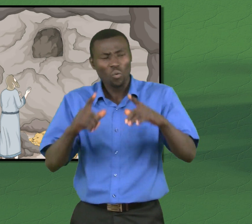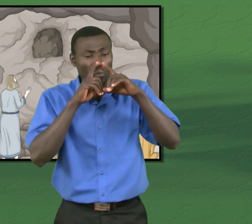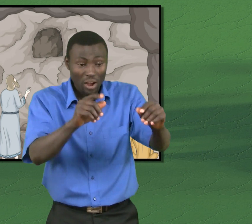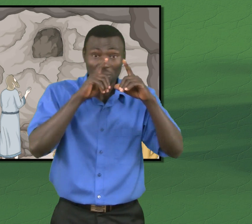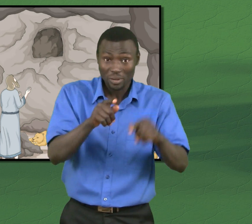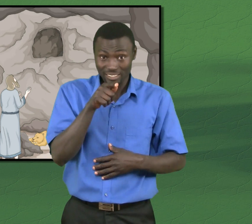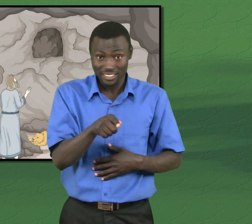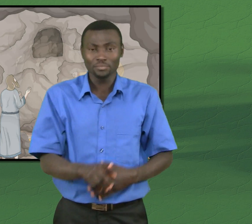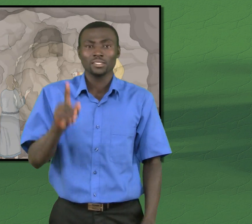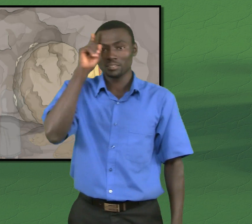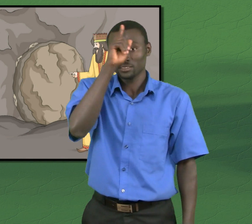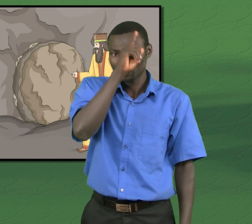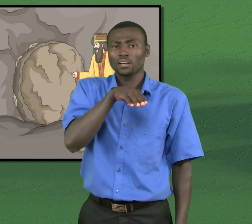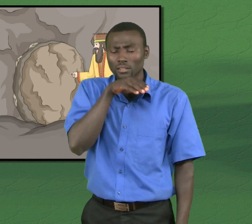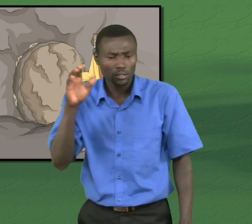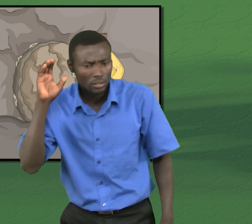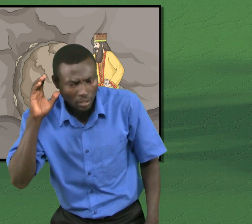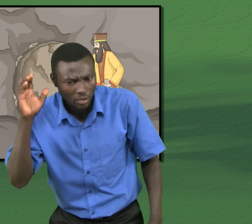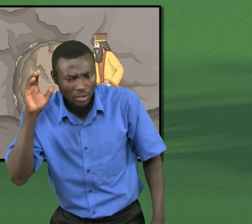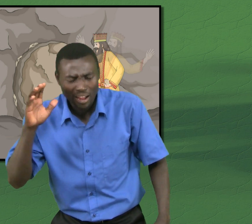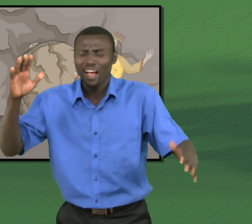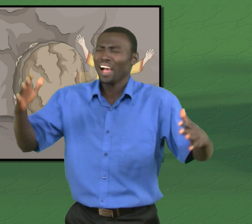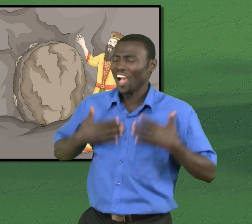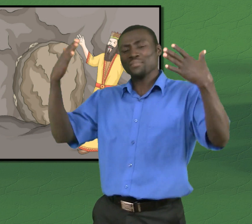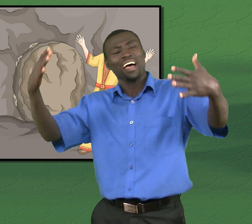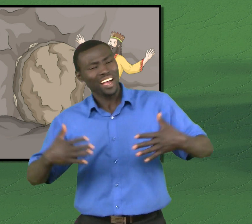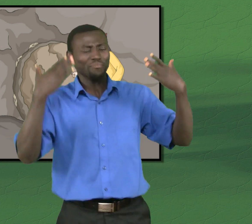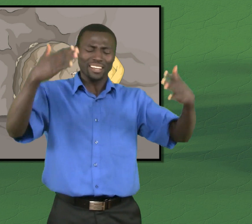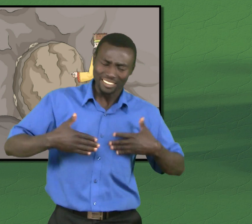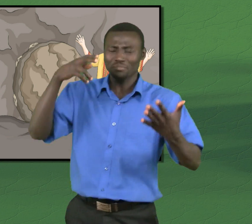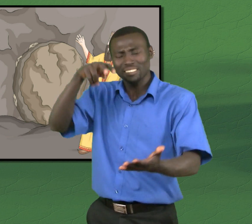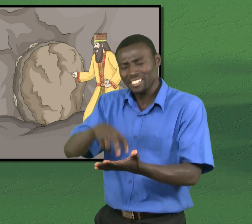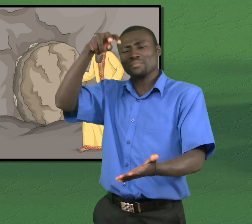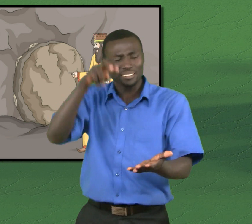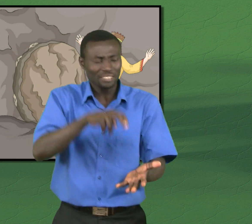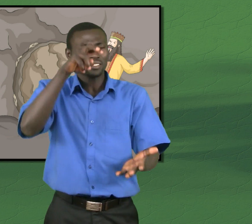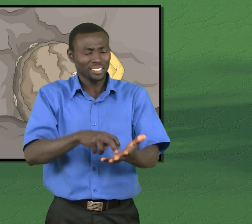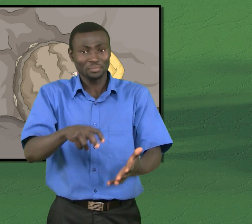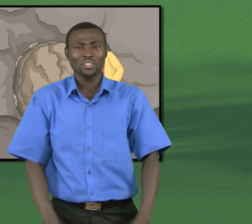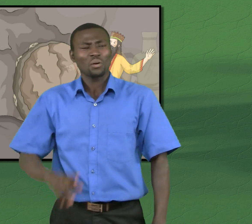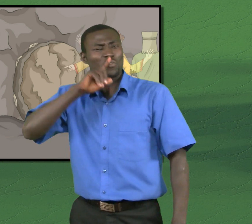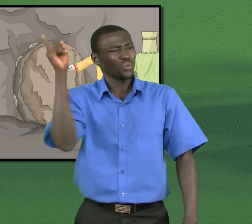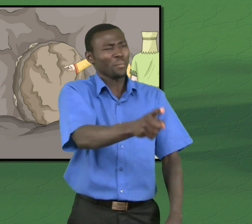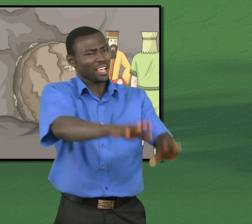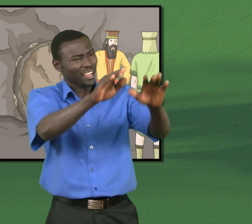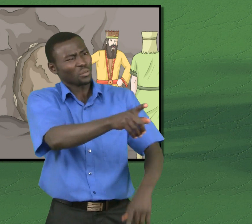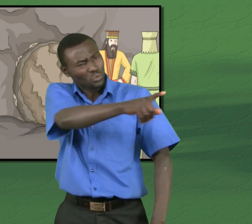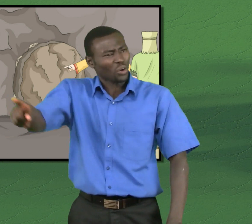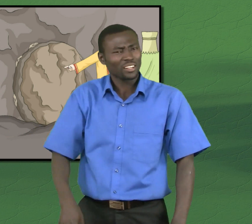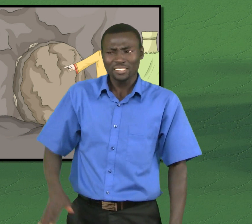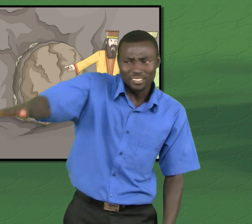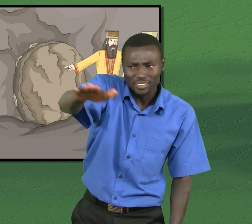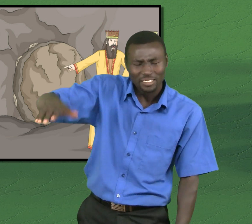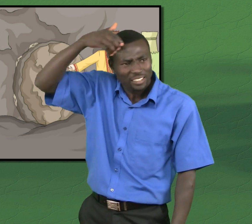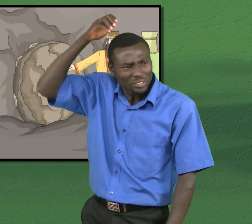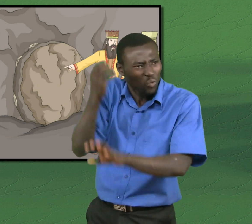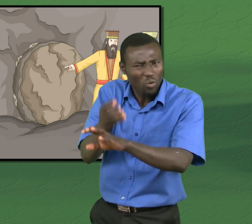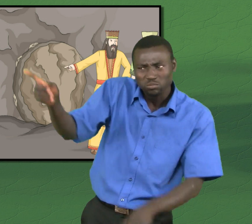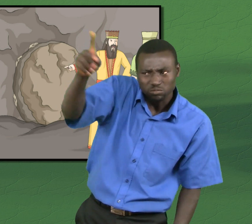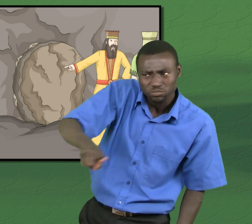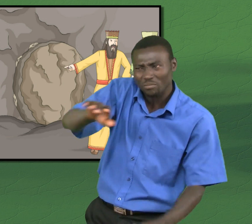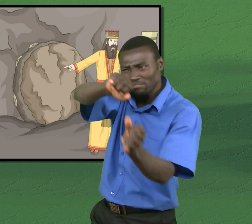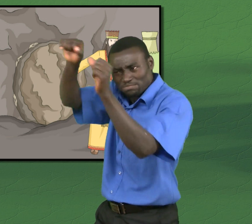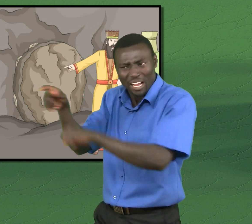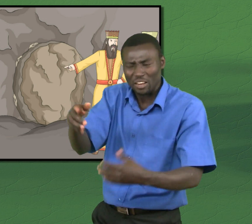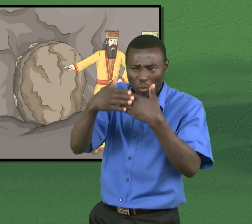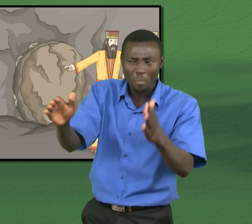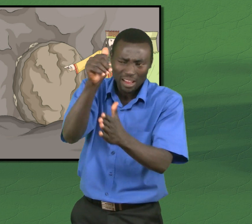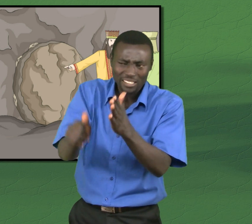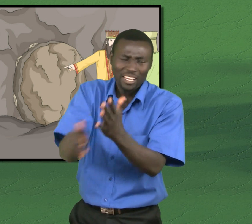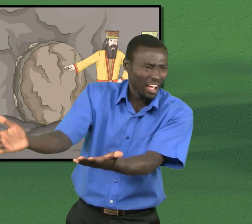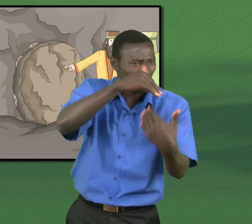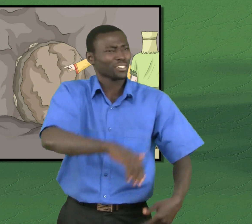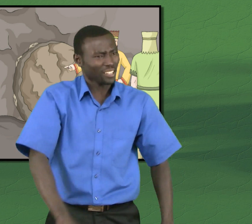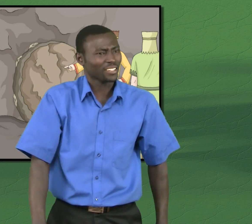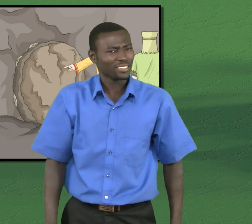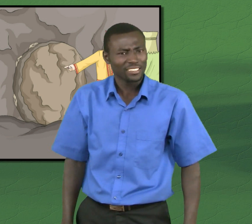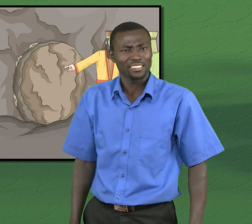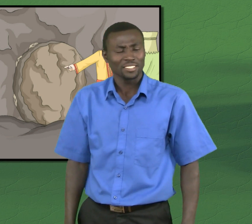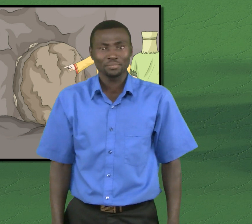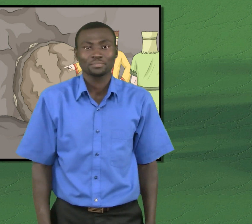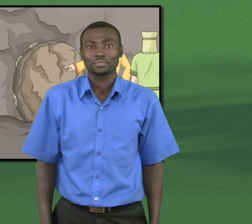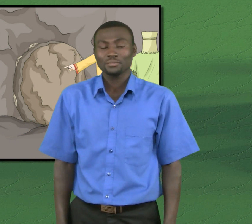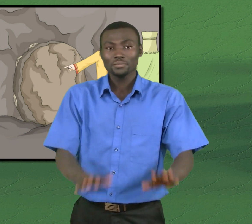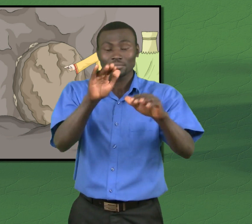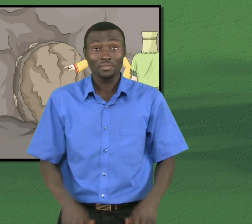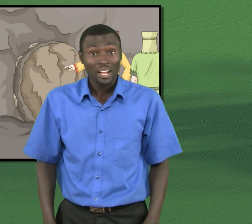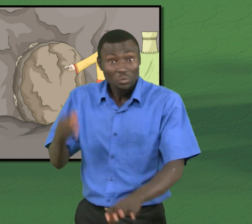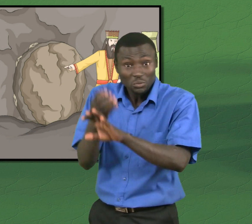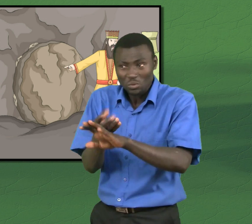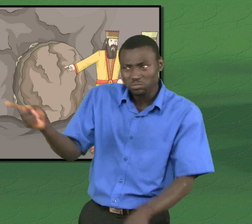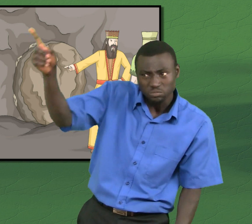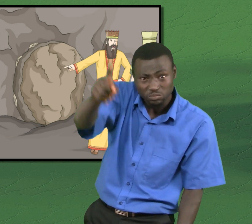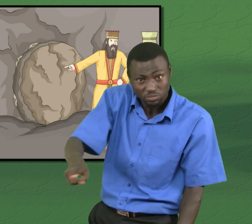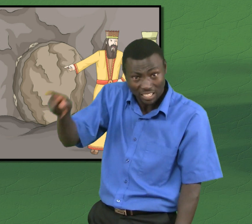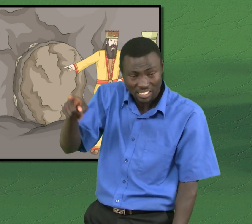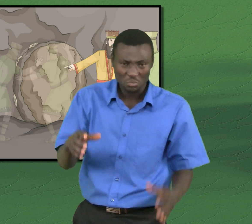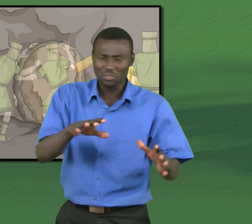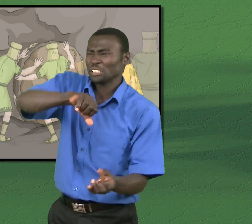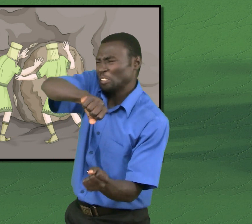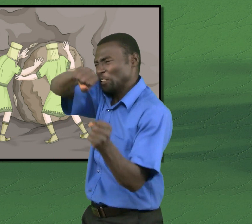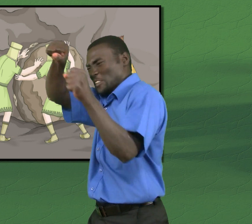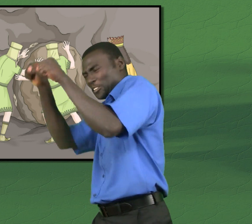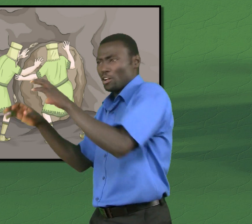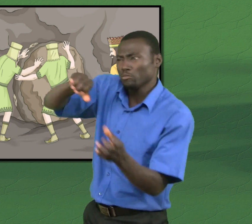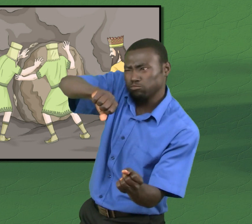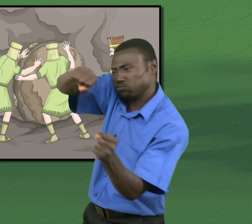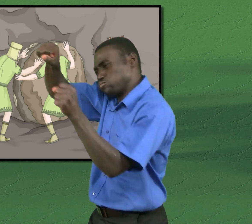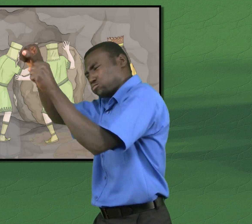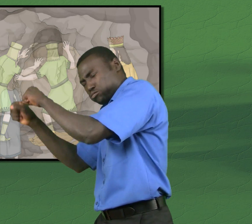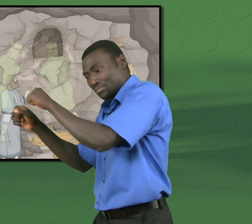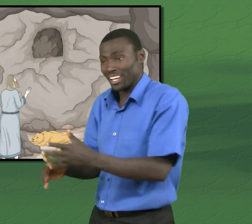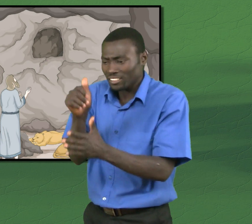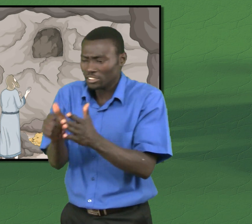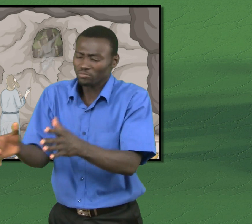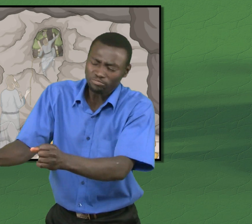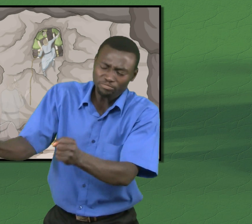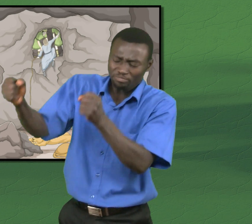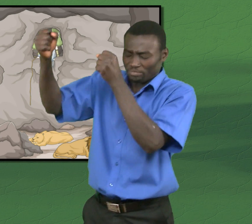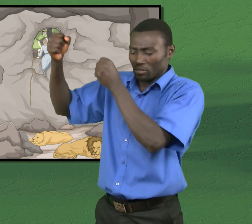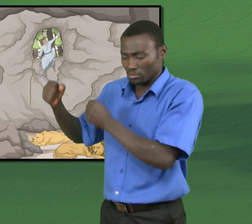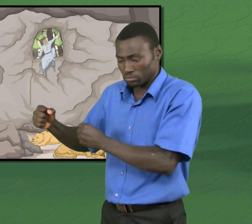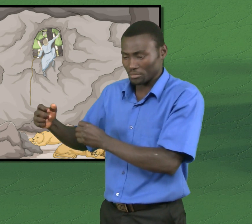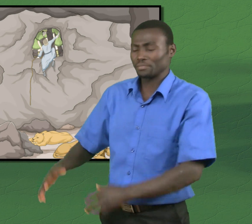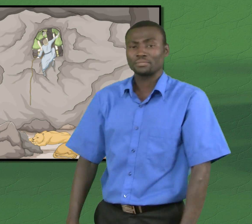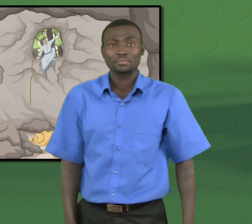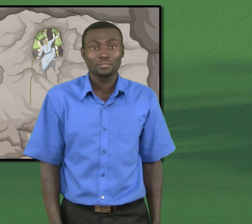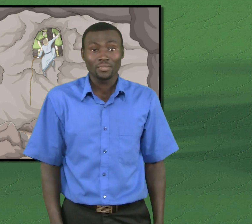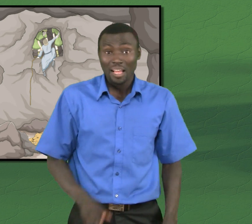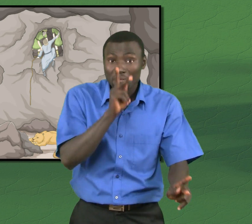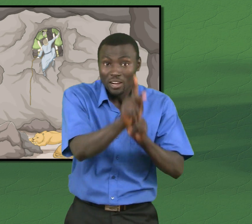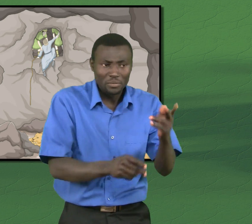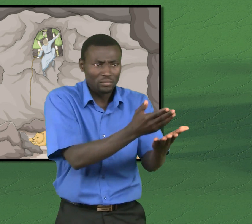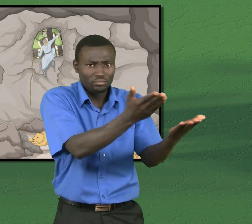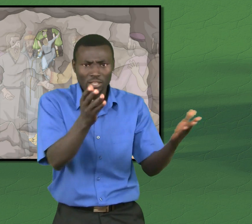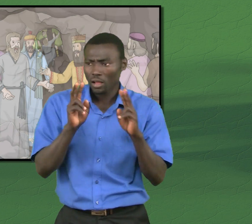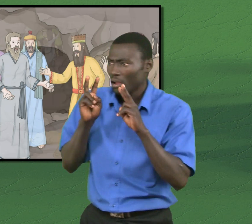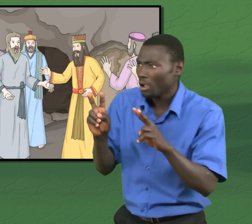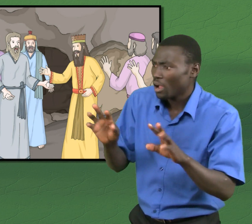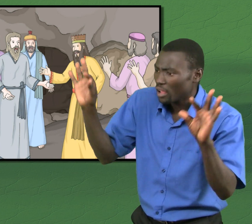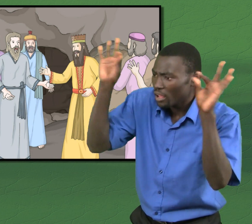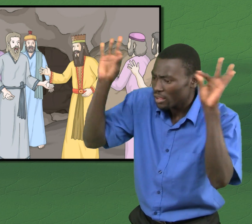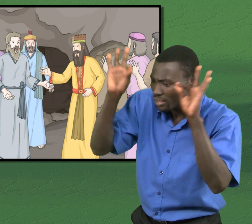The king was overjoyed and gave orders to lift Daniel out of the den, and when Daniel was lifted out of the den, no wounds whatsoever were found on him, because he had trusted in his God.